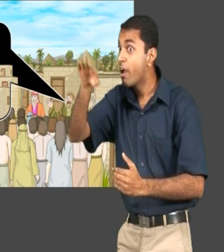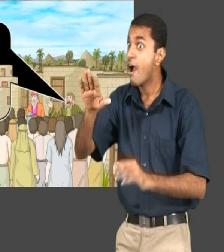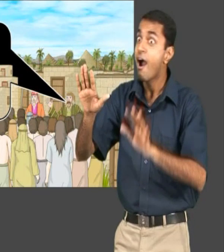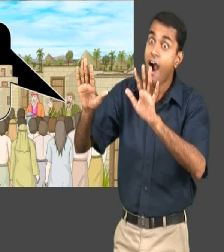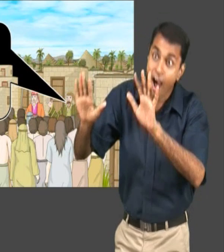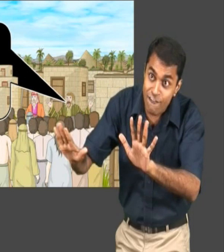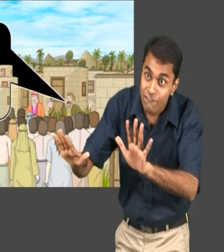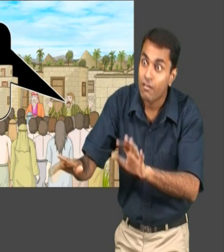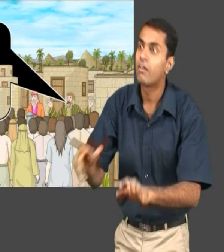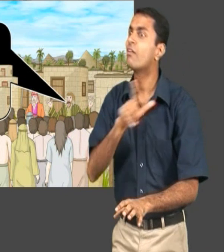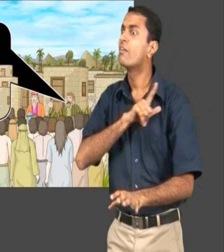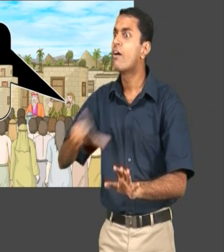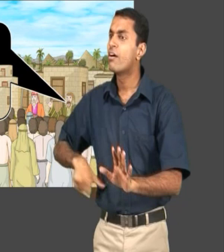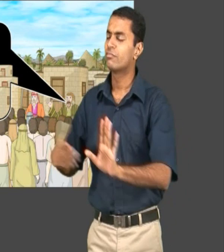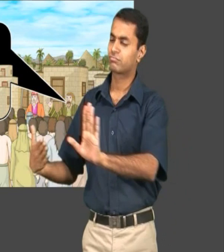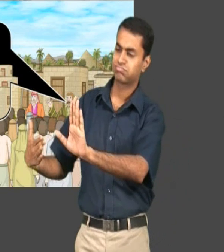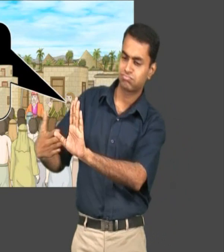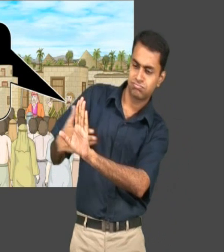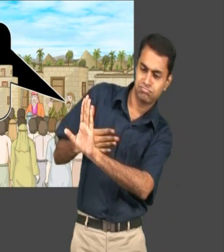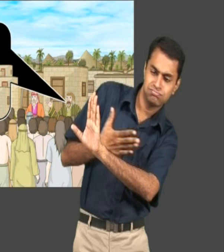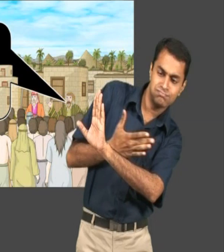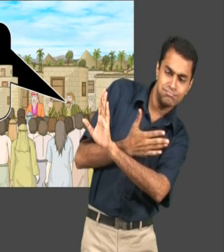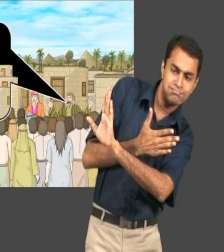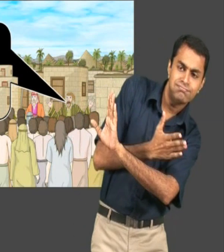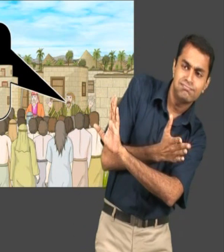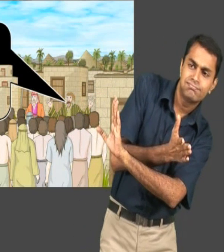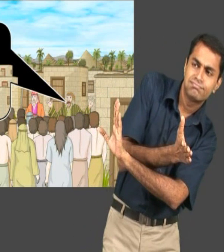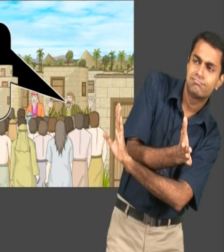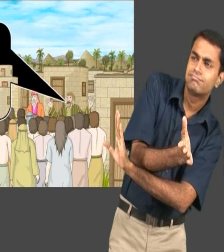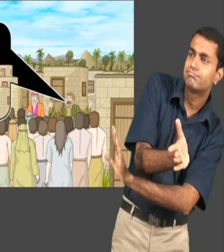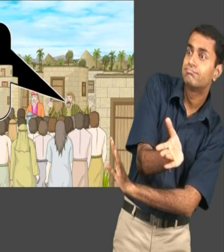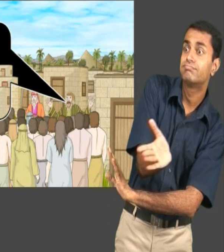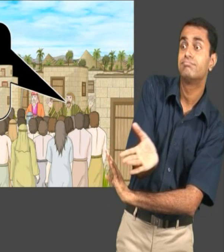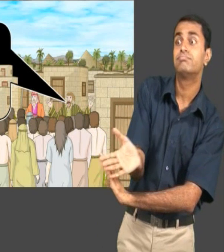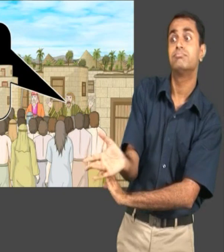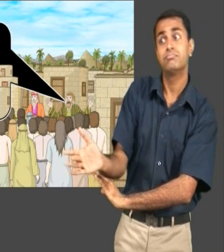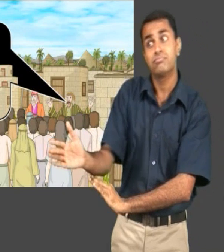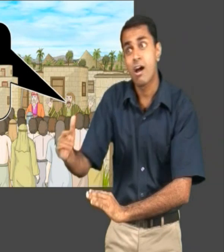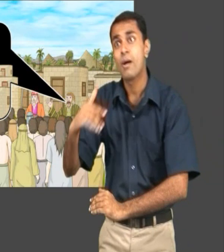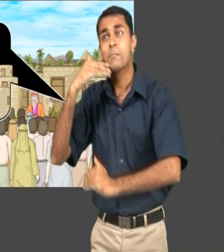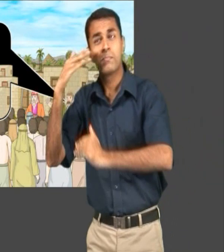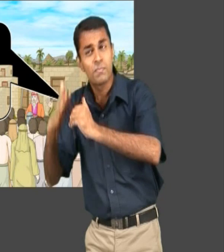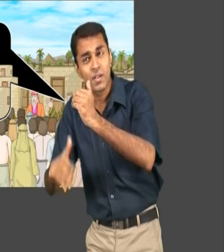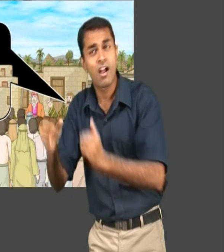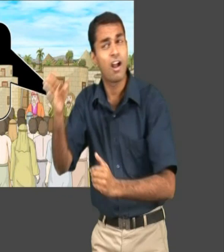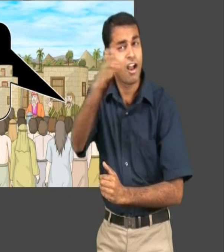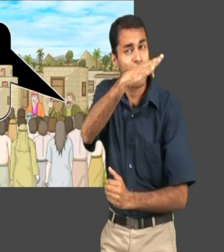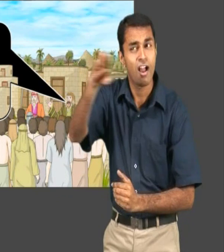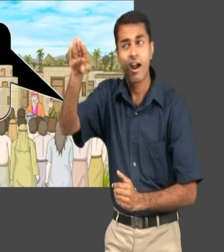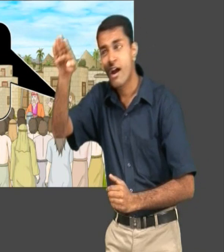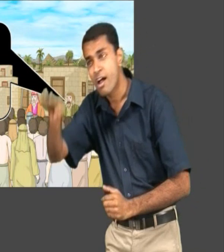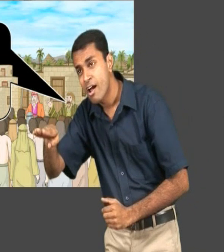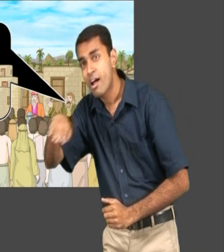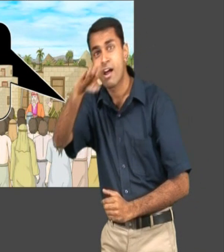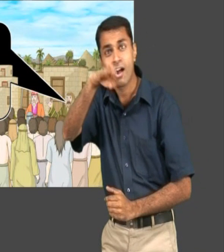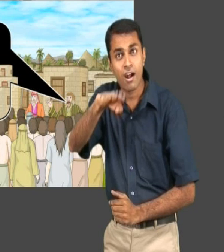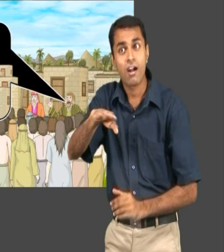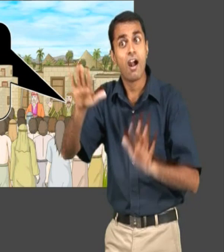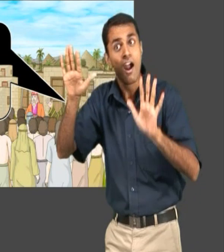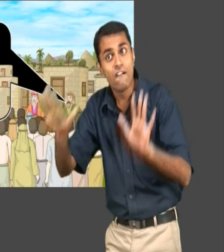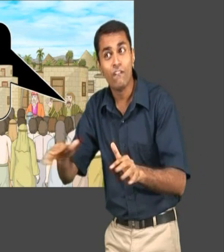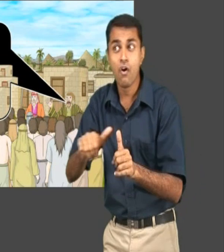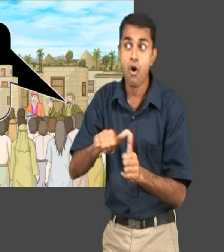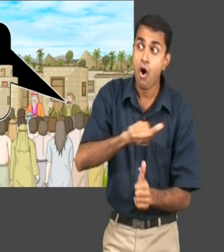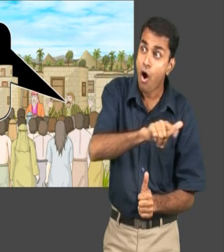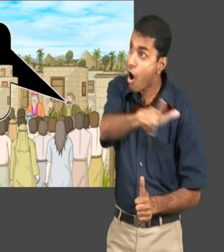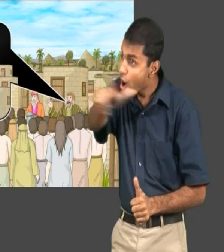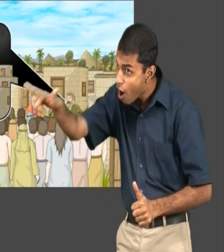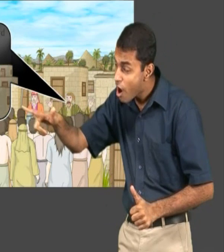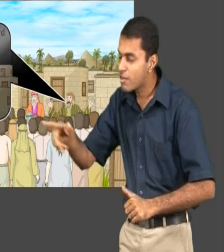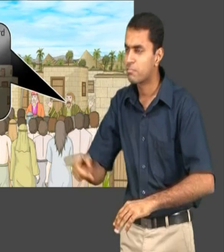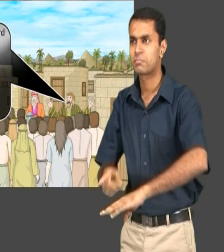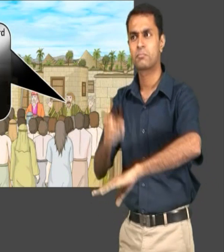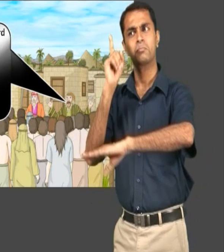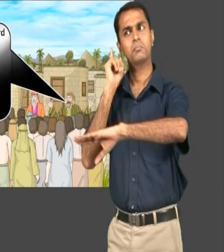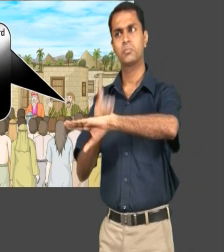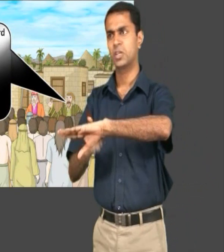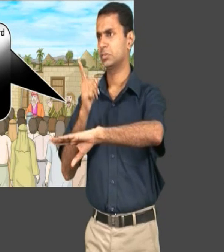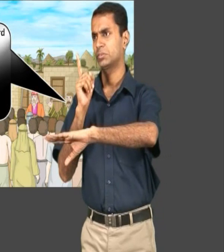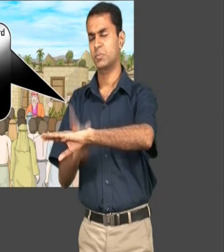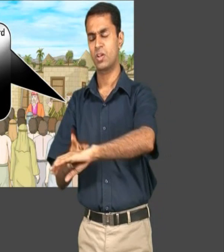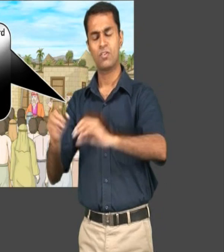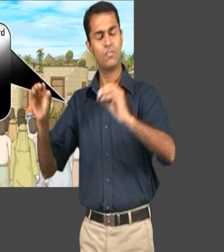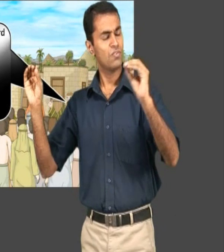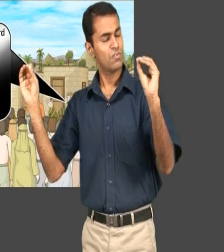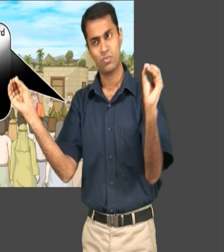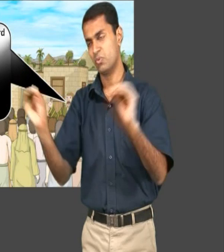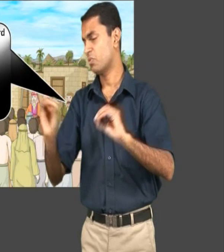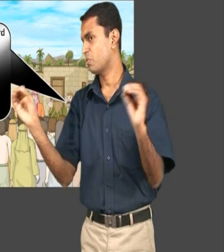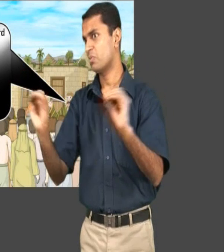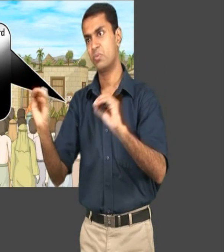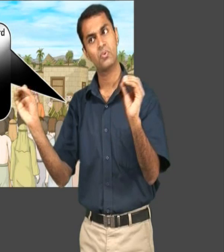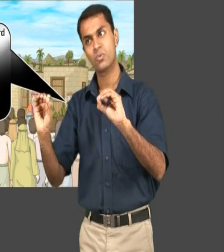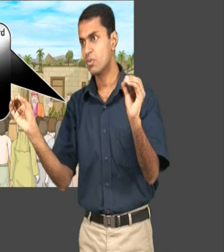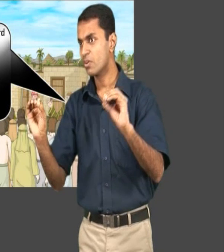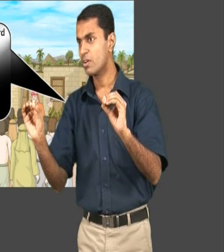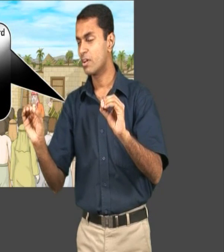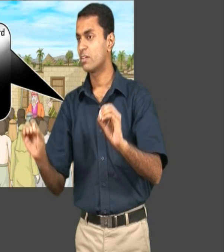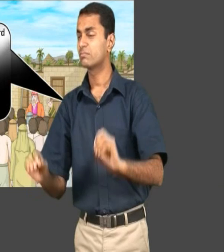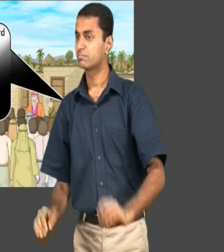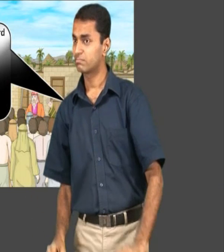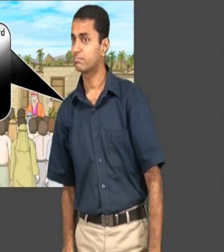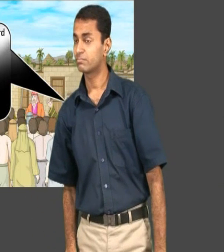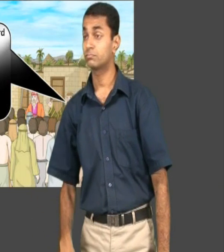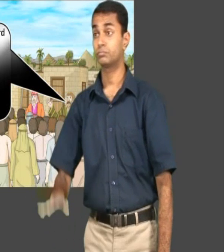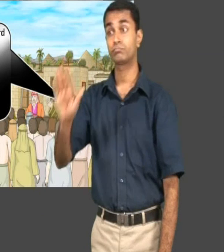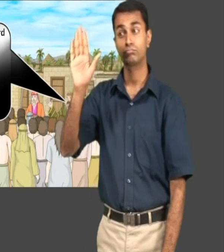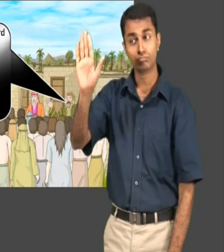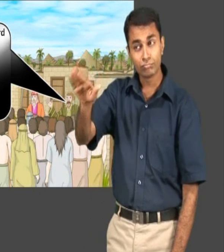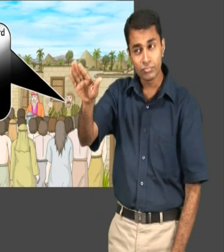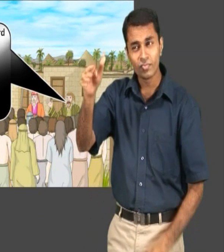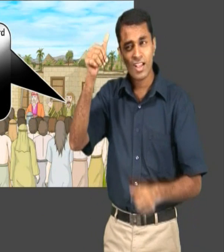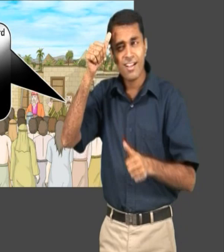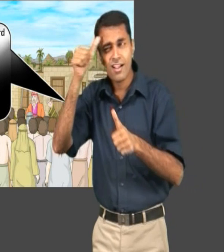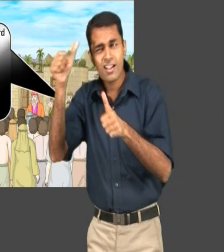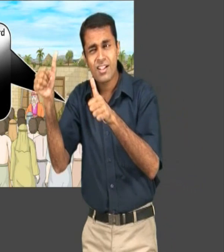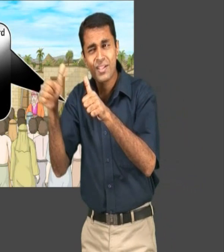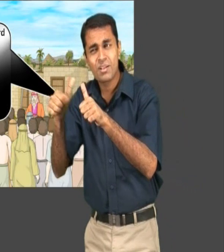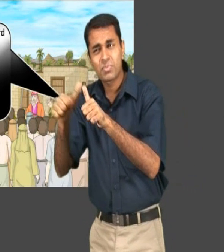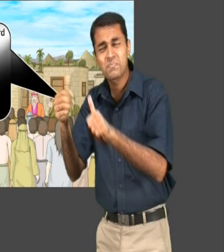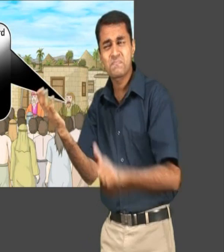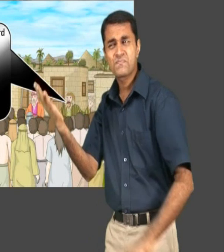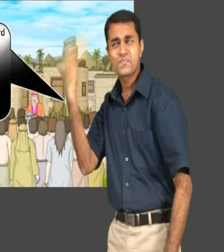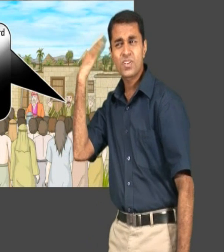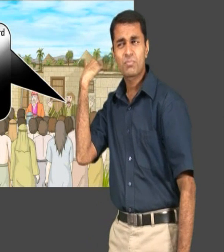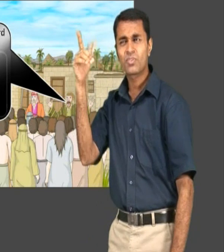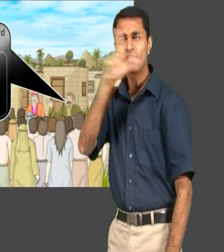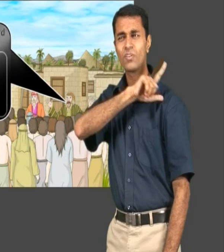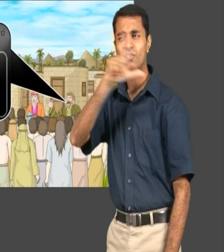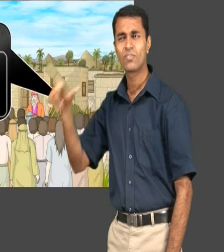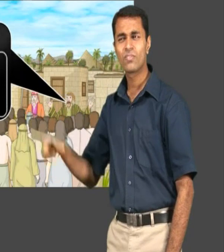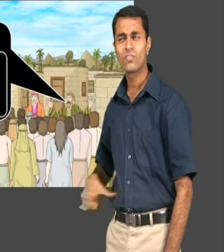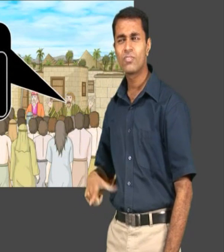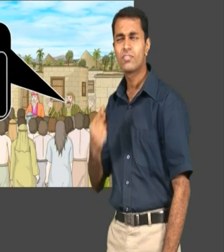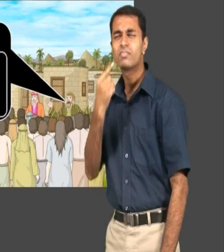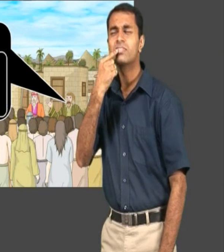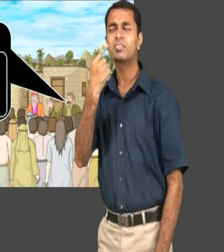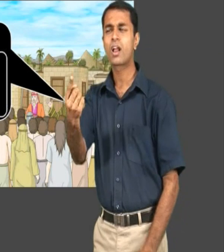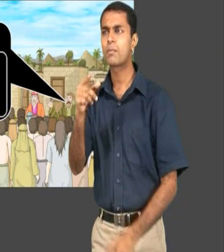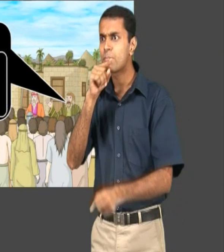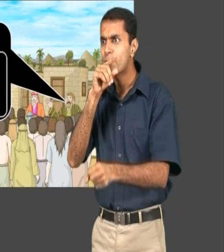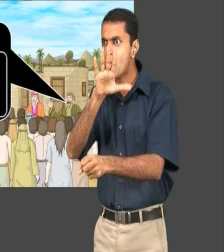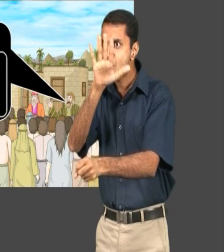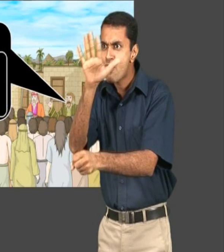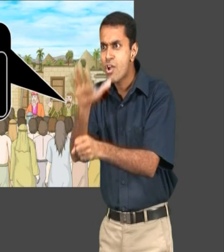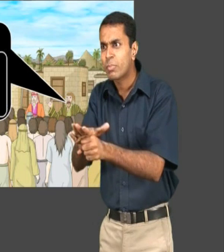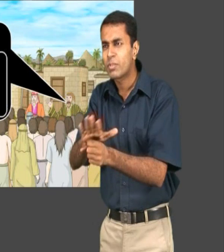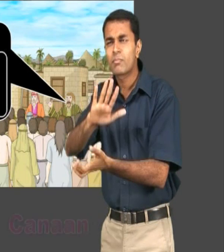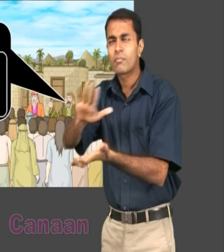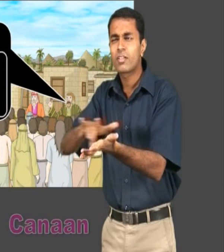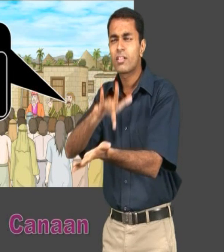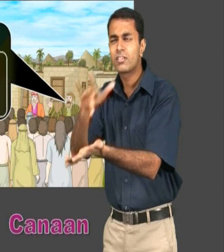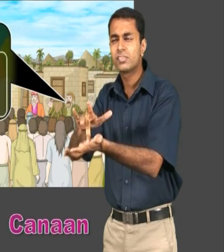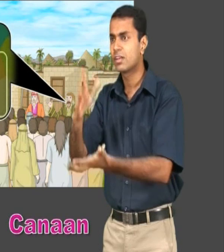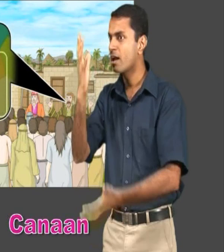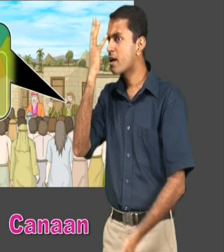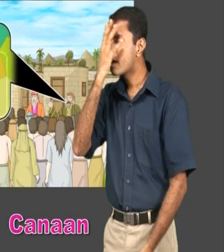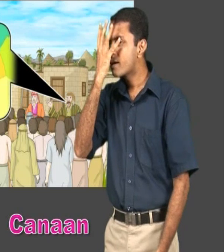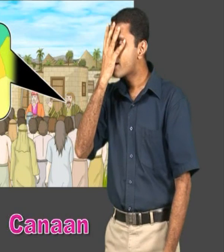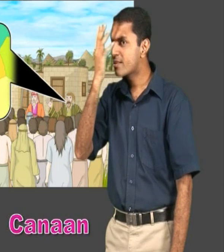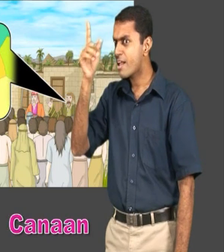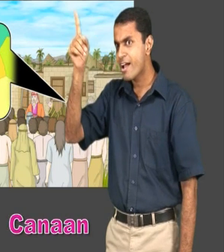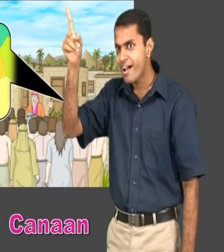And you are to keep this command as a permanent statute for you and your descendants.